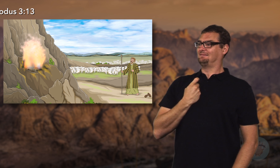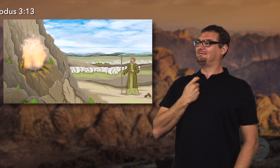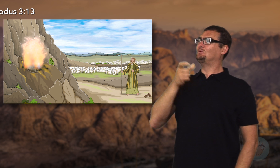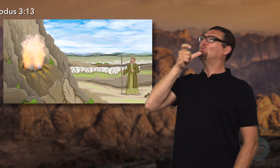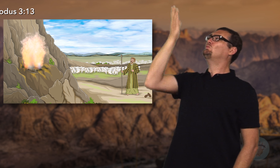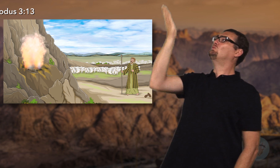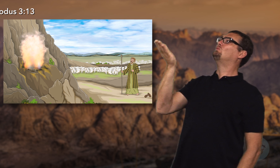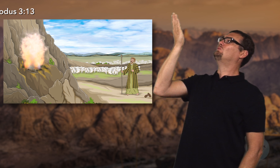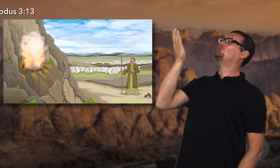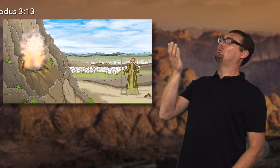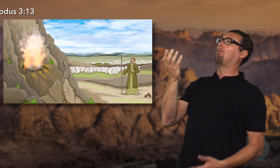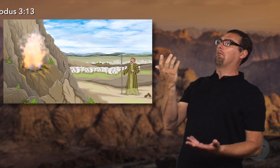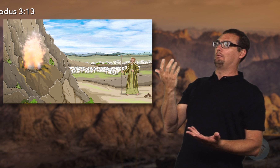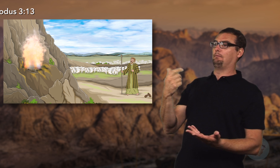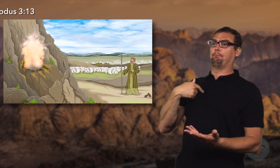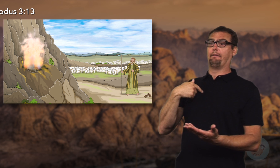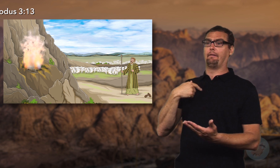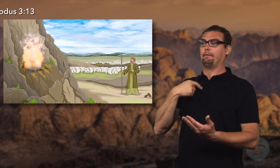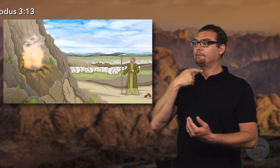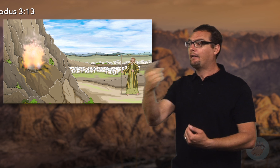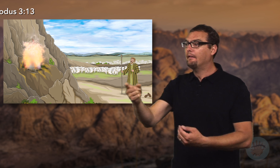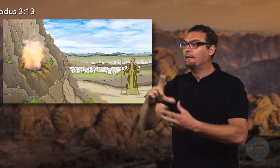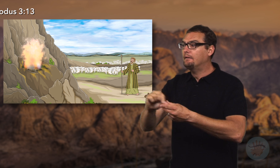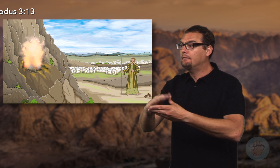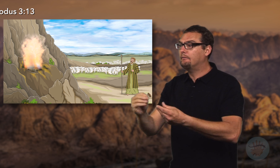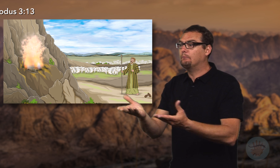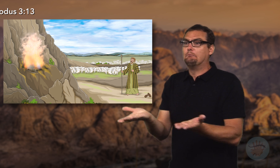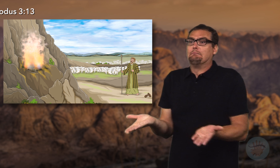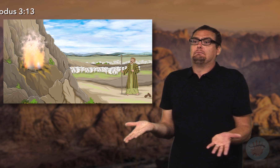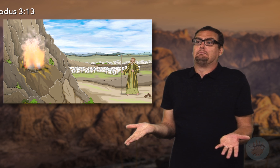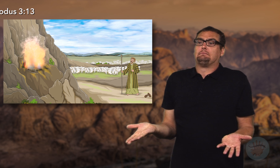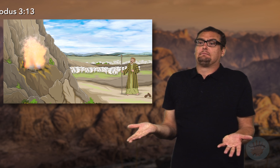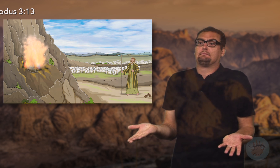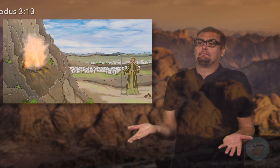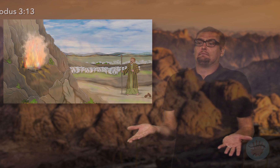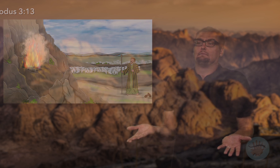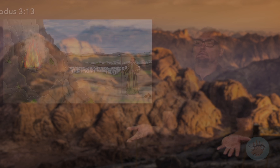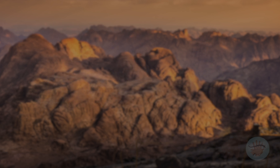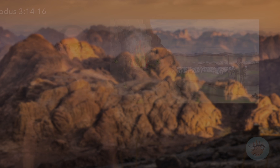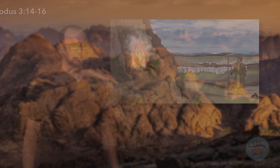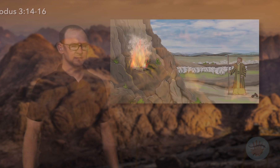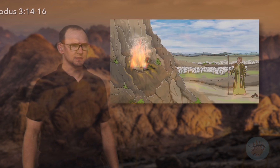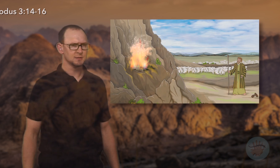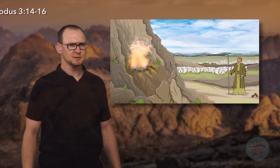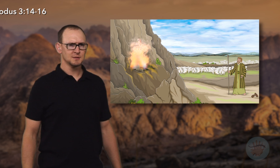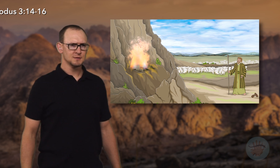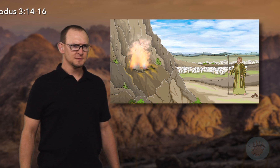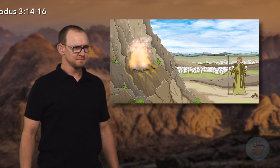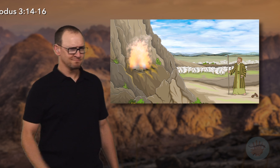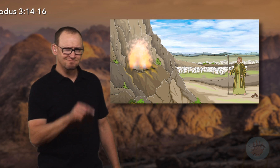What should I tell them?”